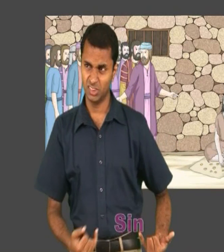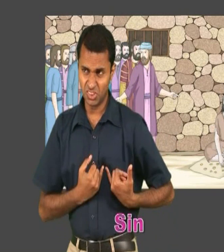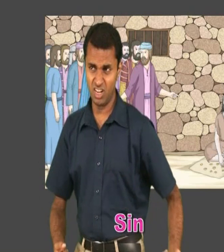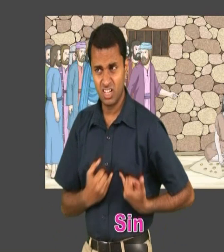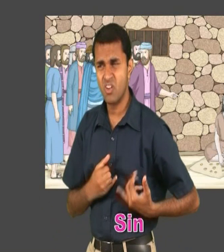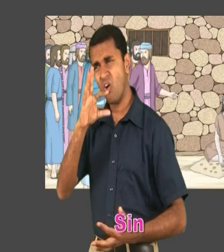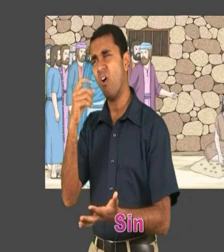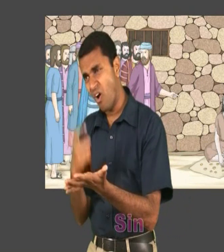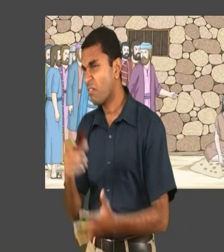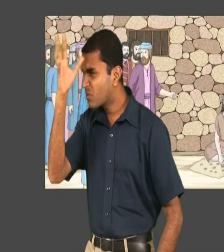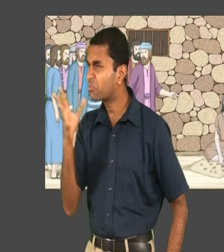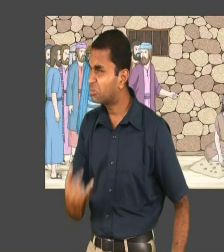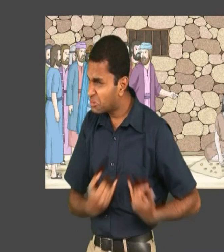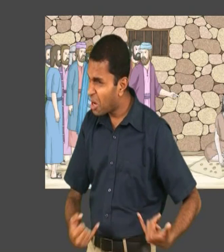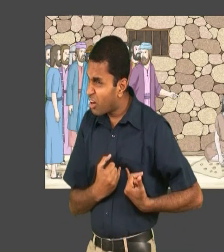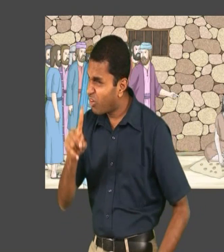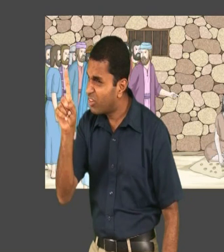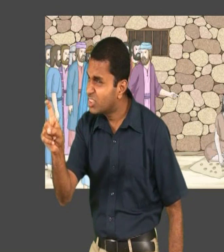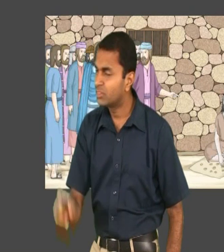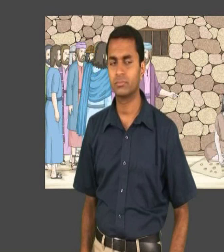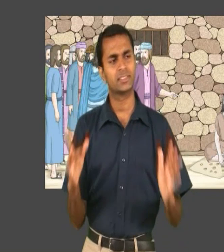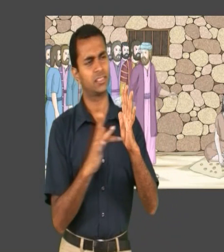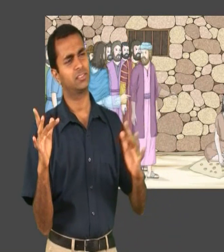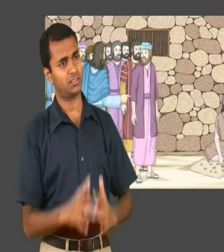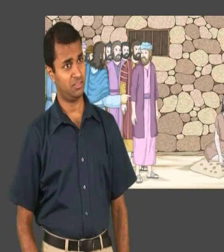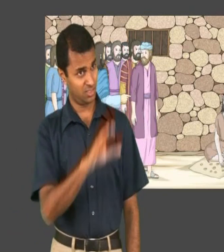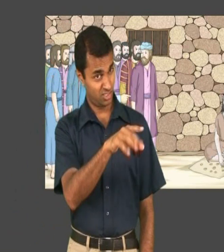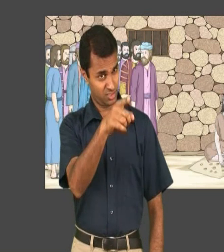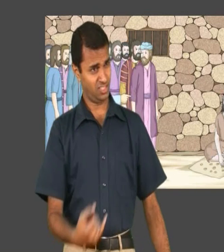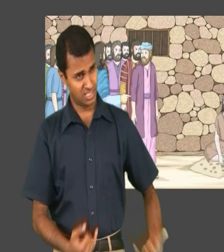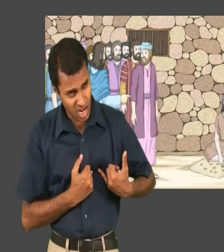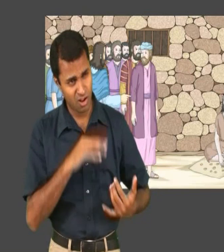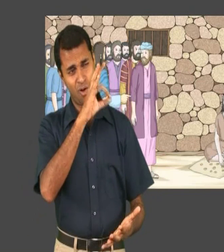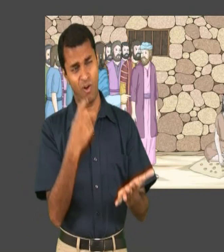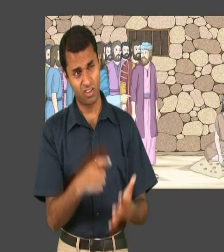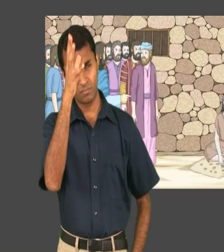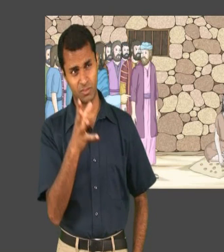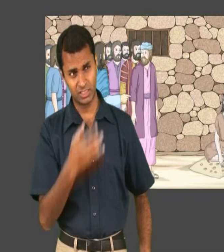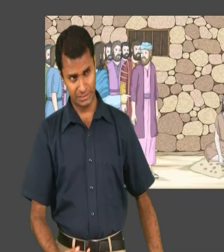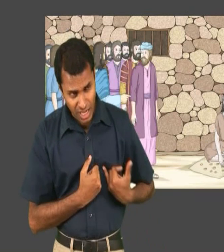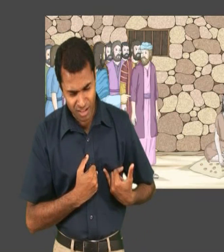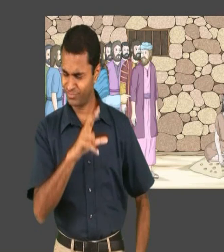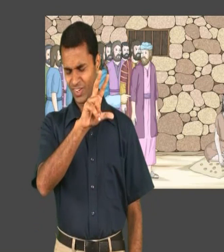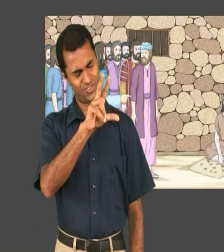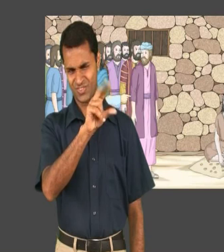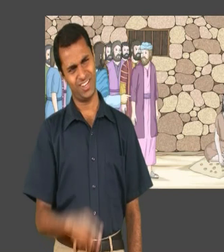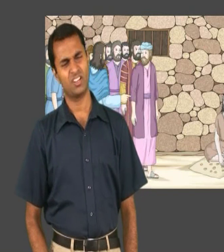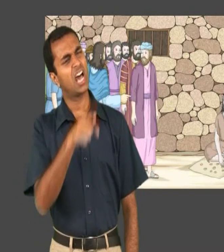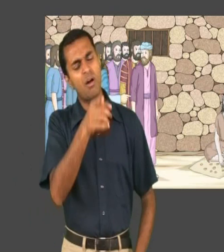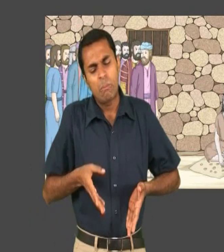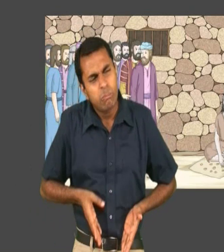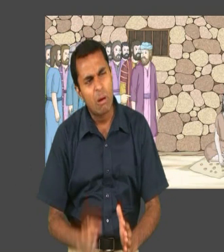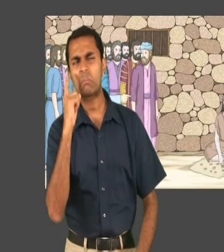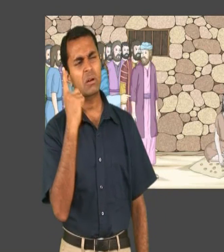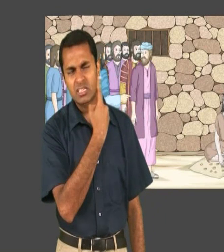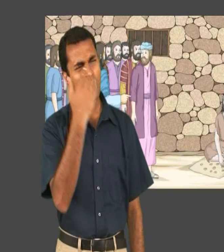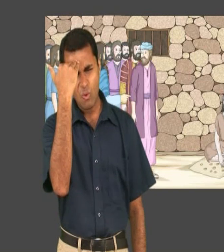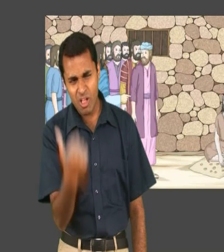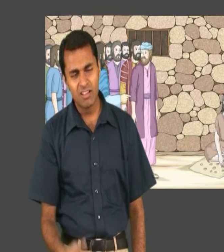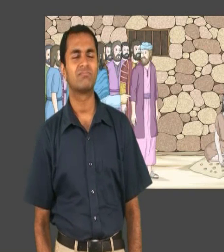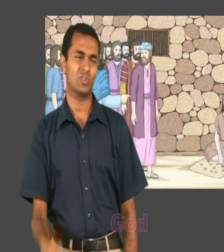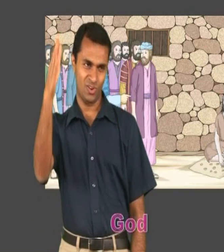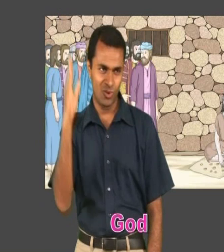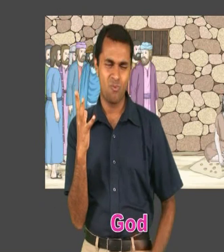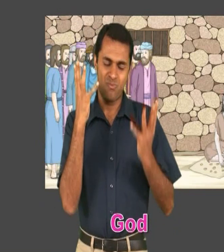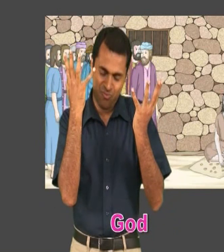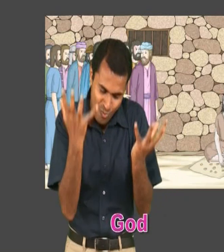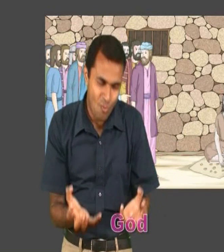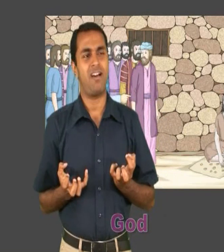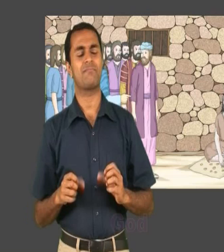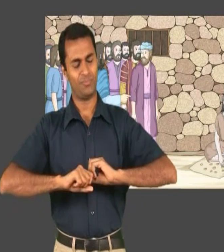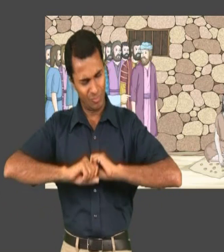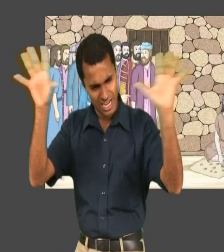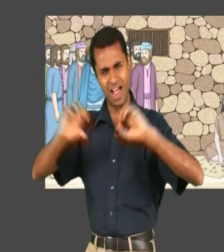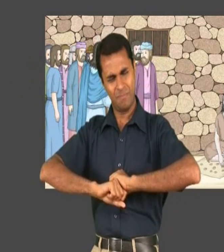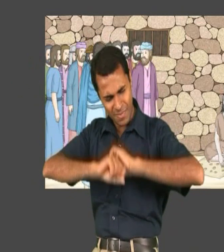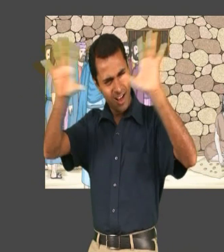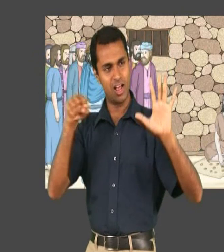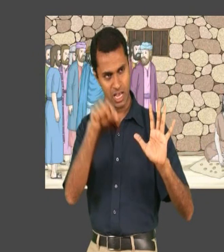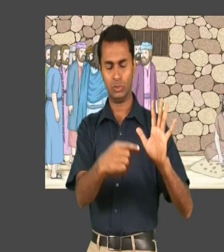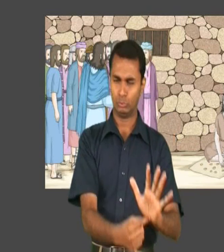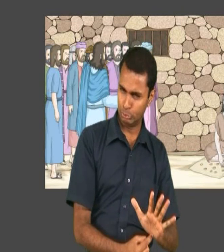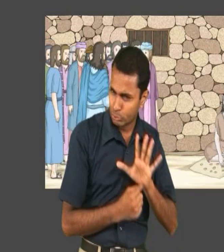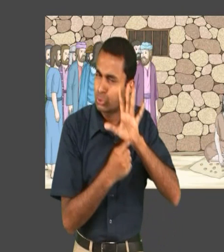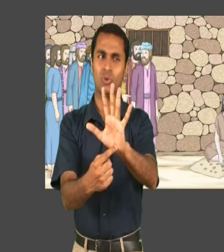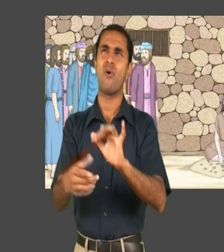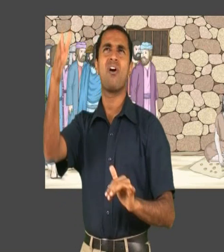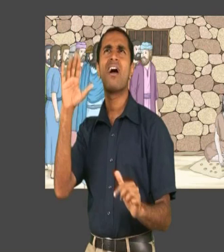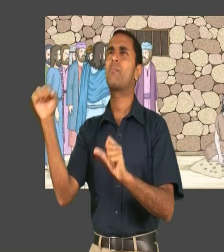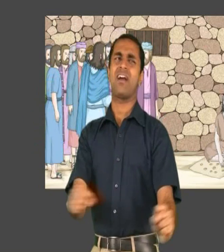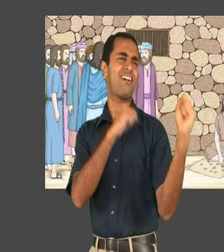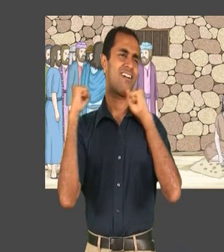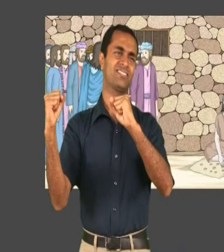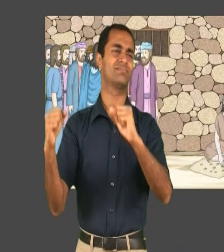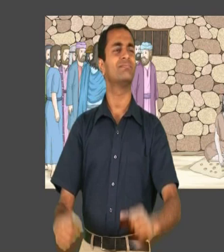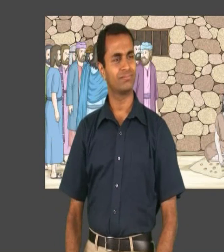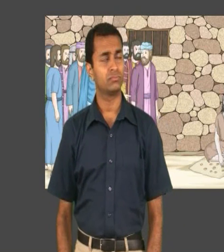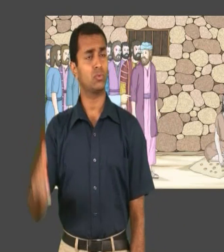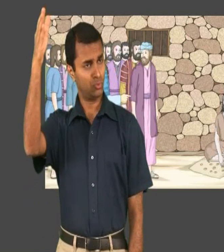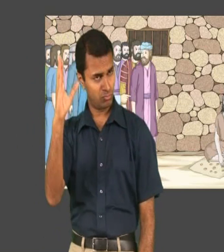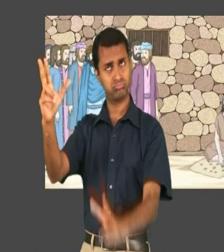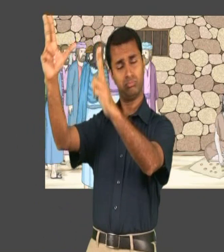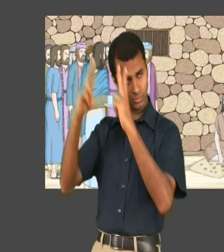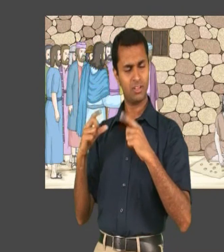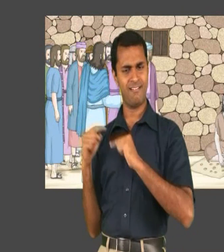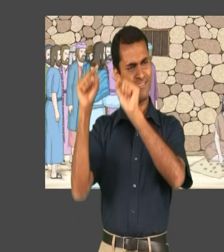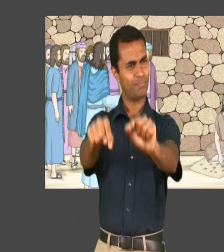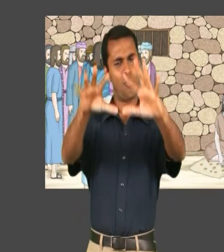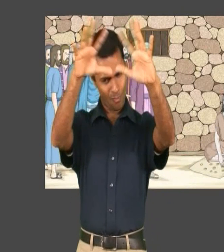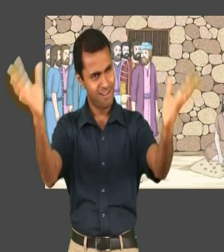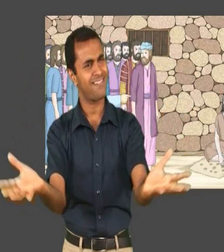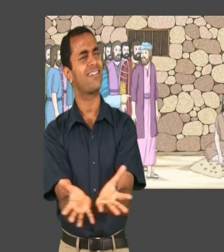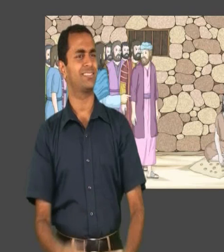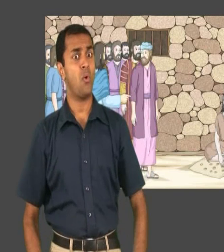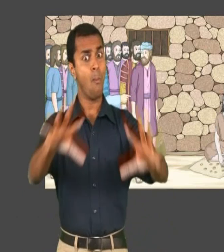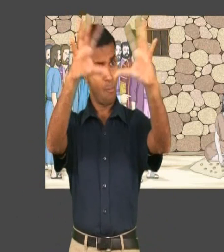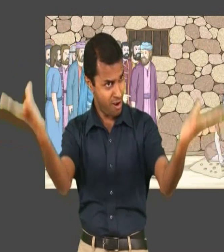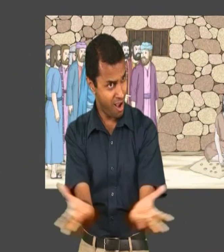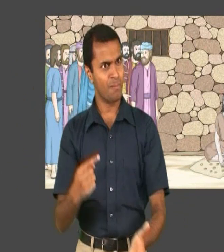Jesus answered, “Neither this man nor his parents sinned, but this happened so that the works of God would be displayed in him.